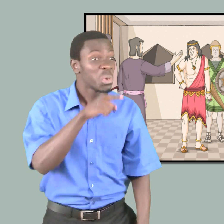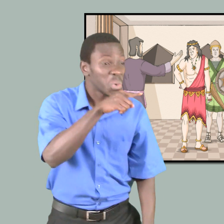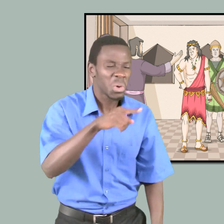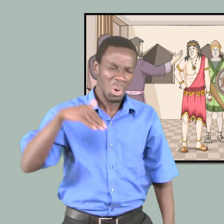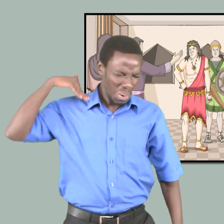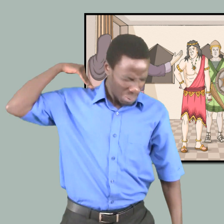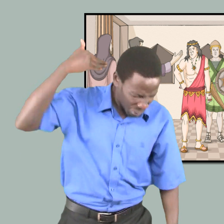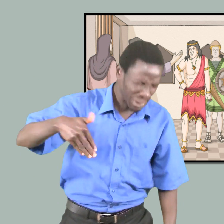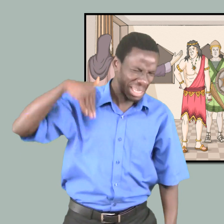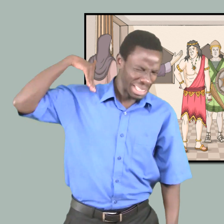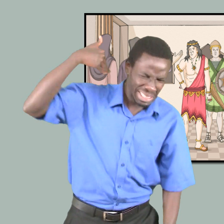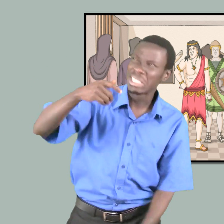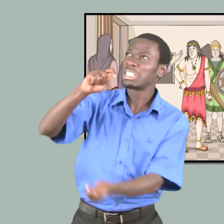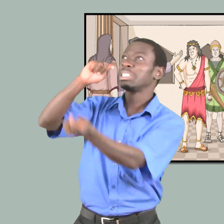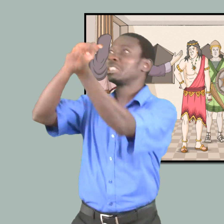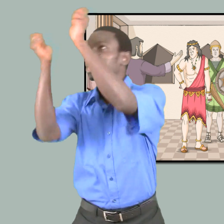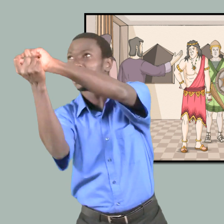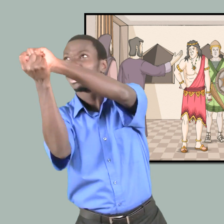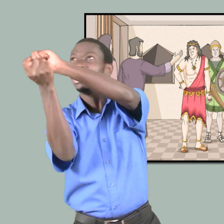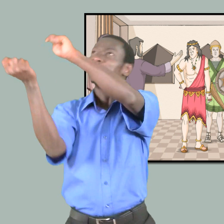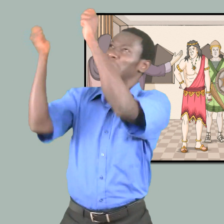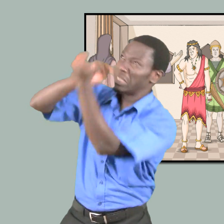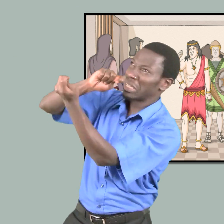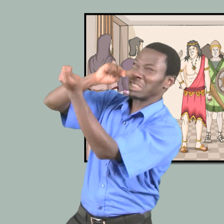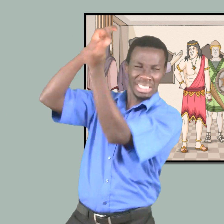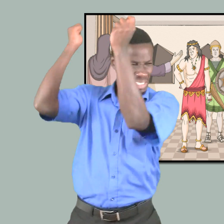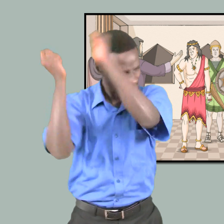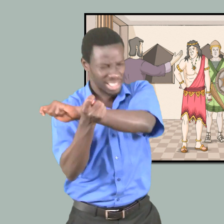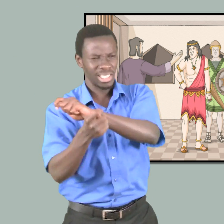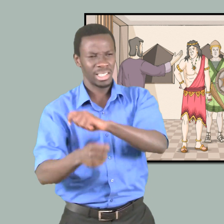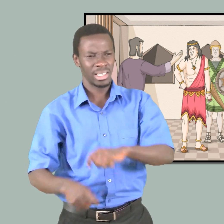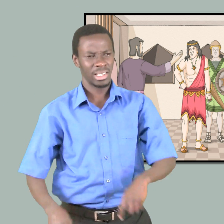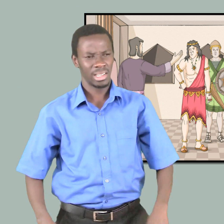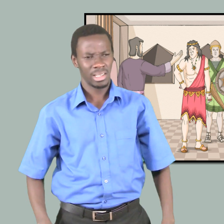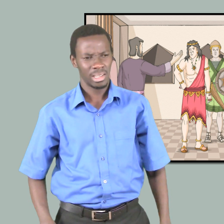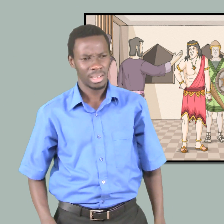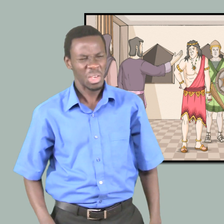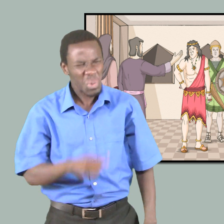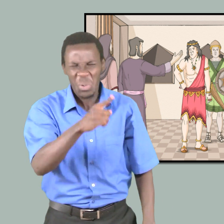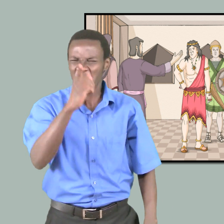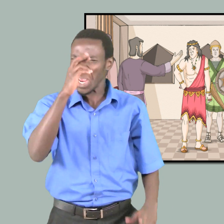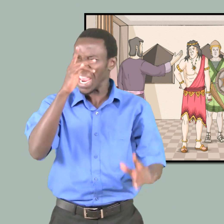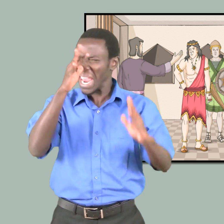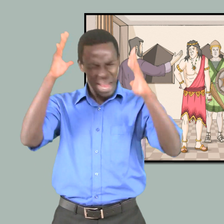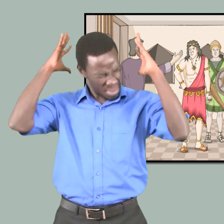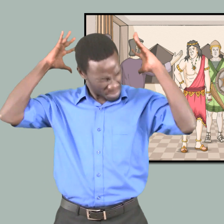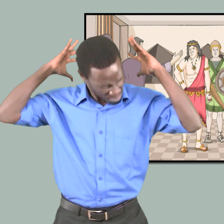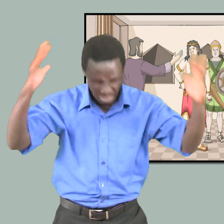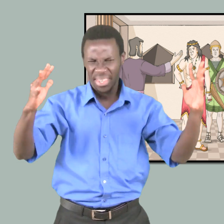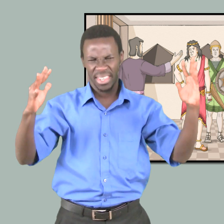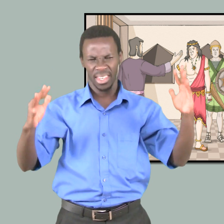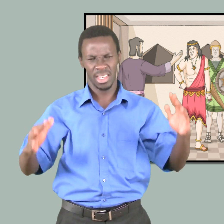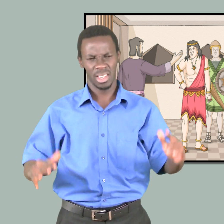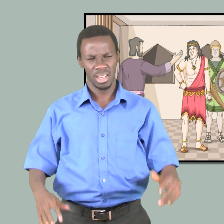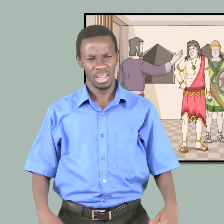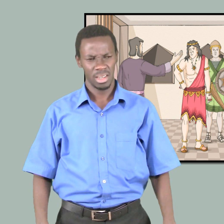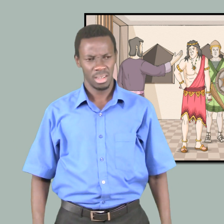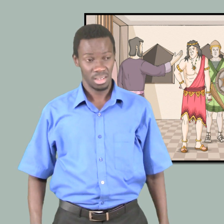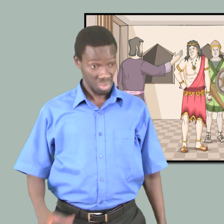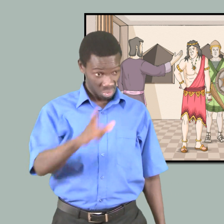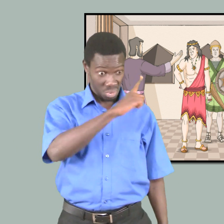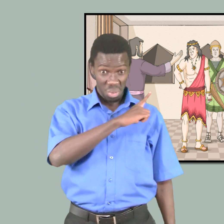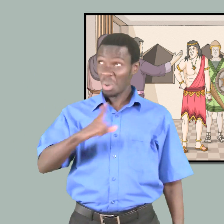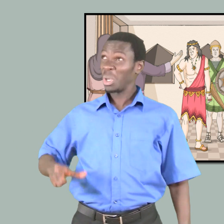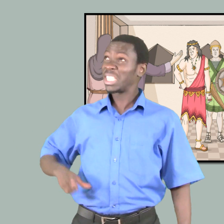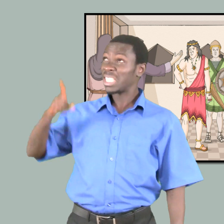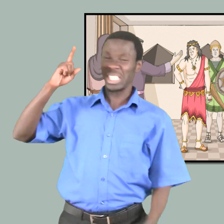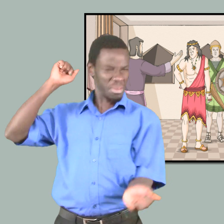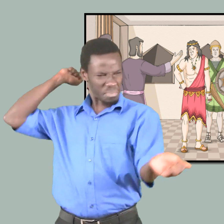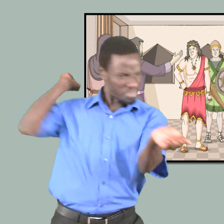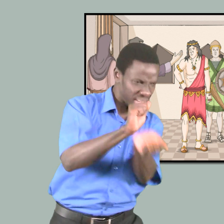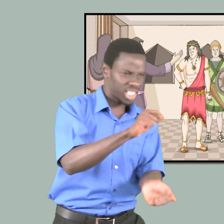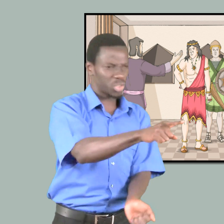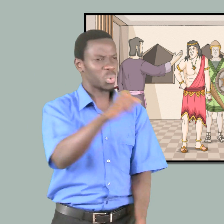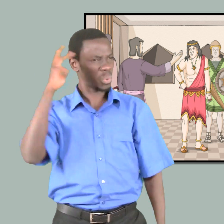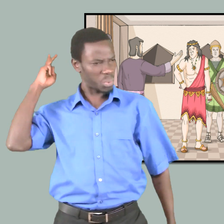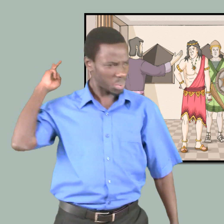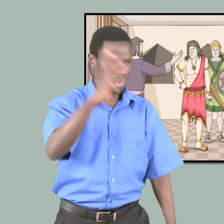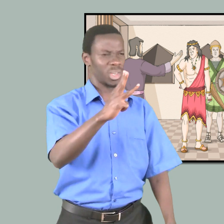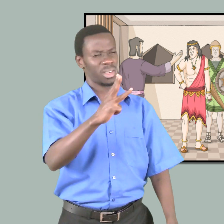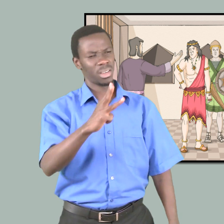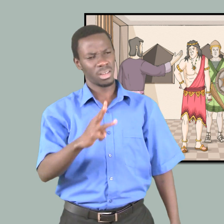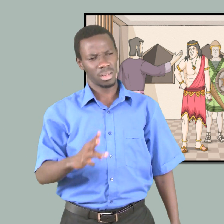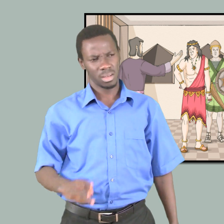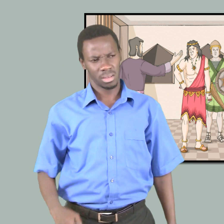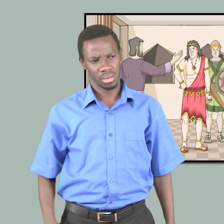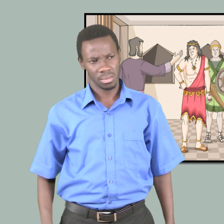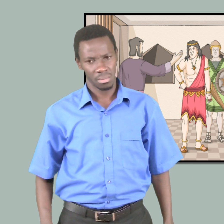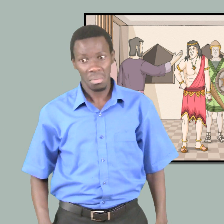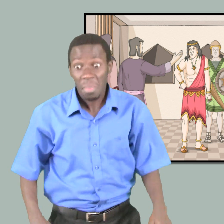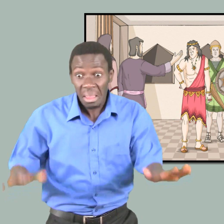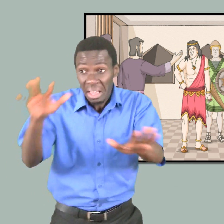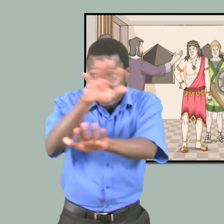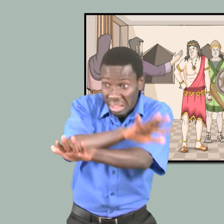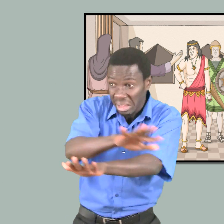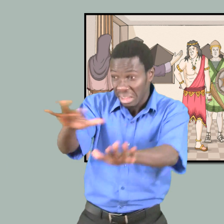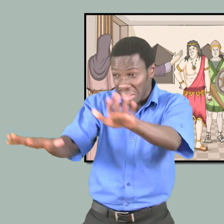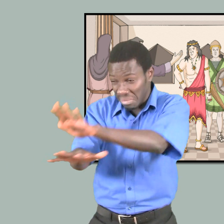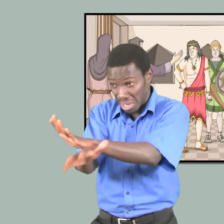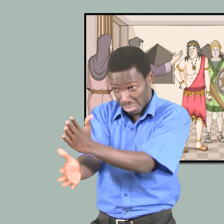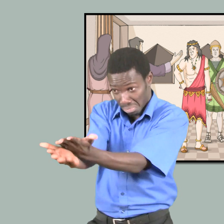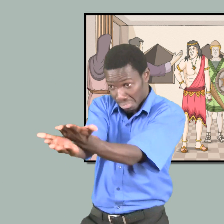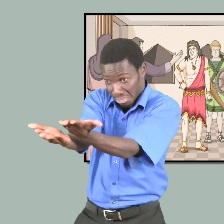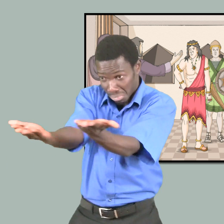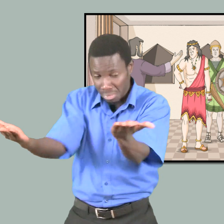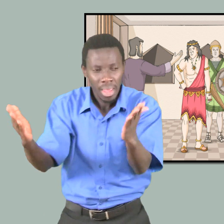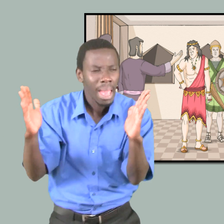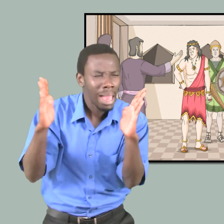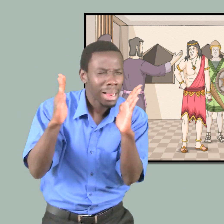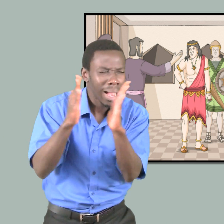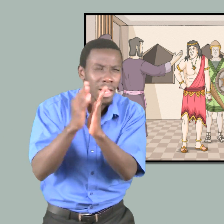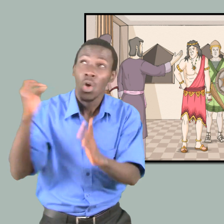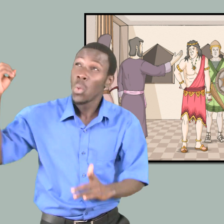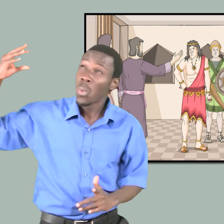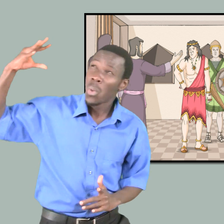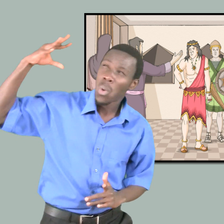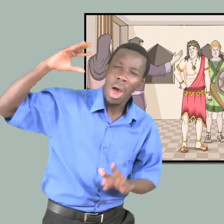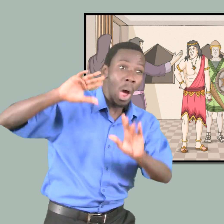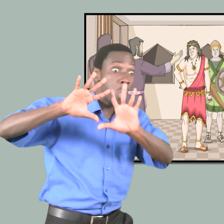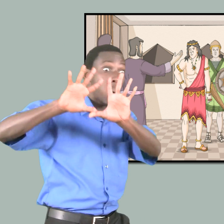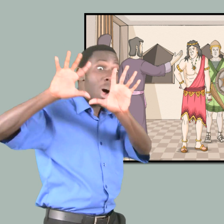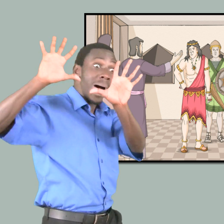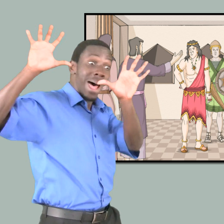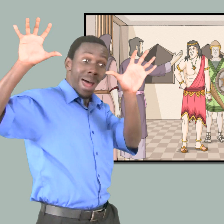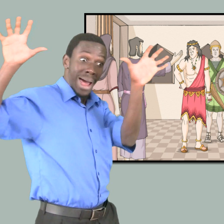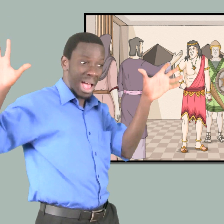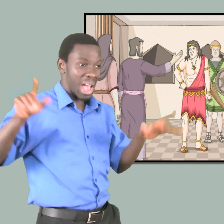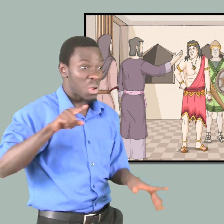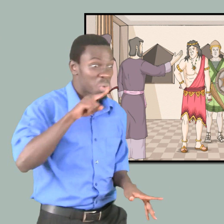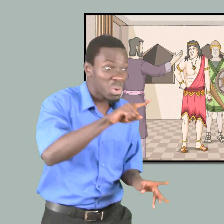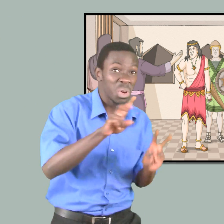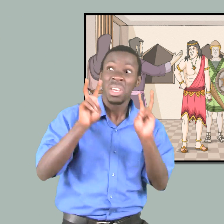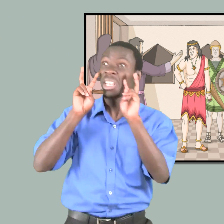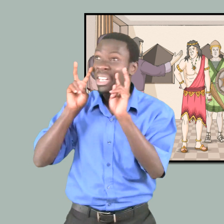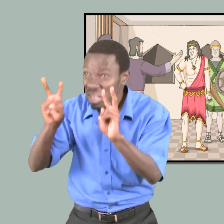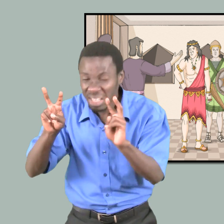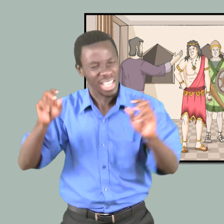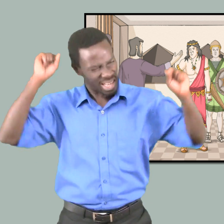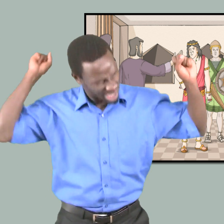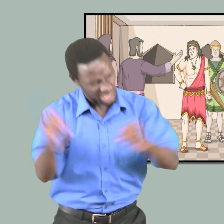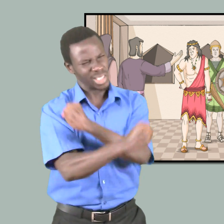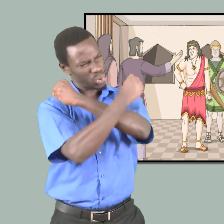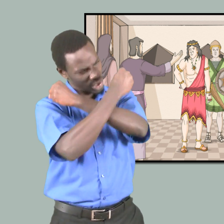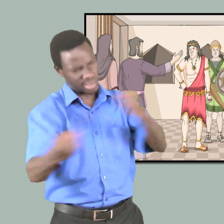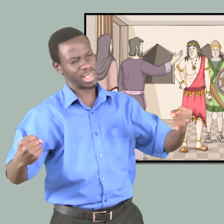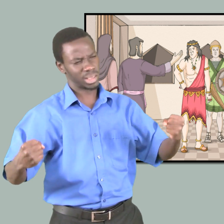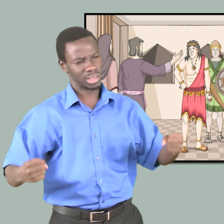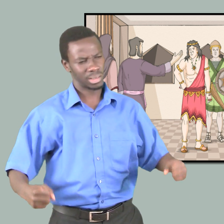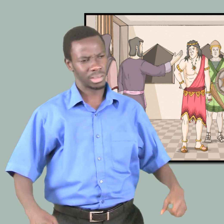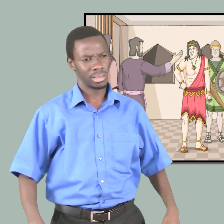Will you never stop perverting the straight ways of the Lord?